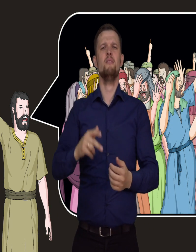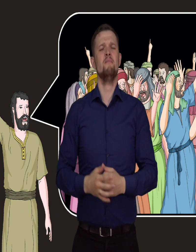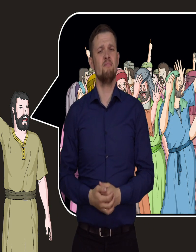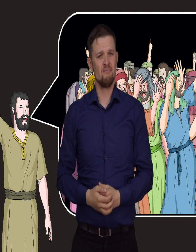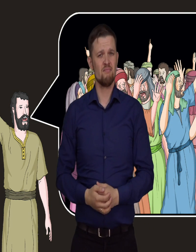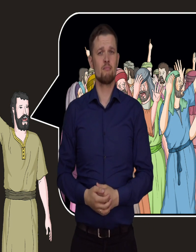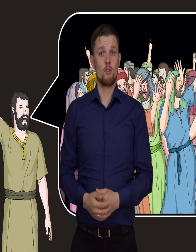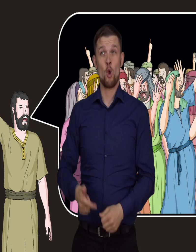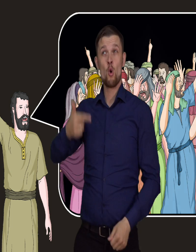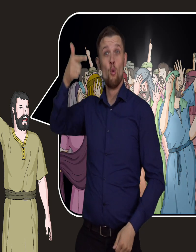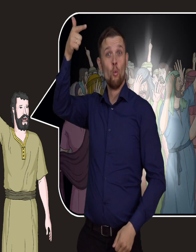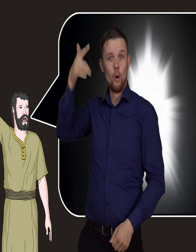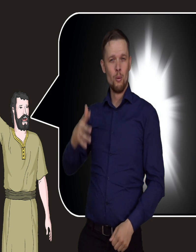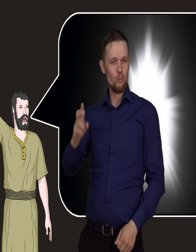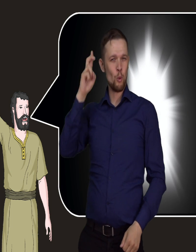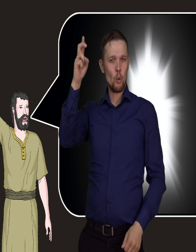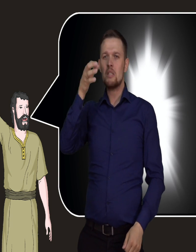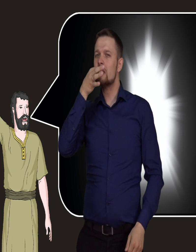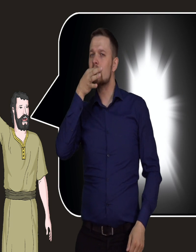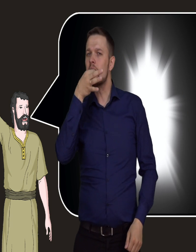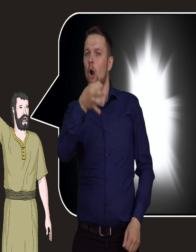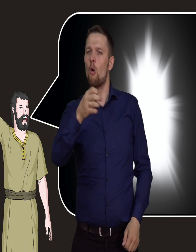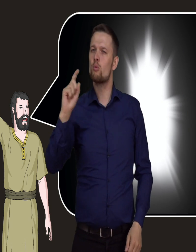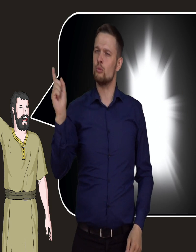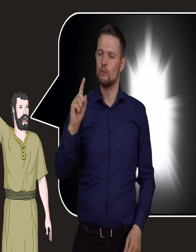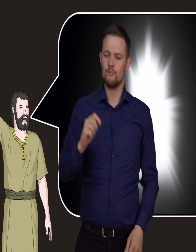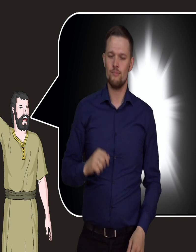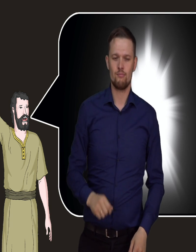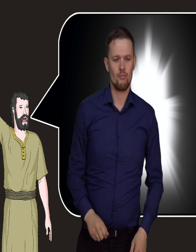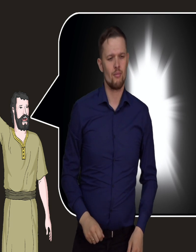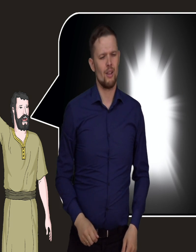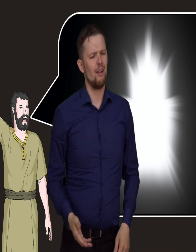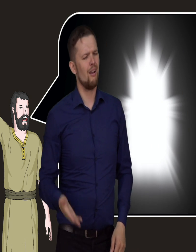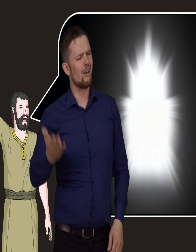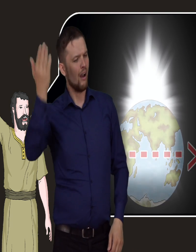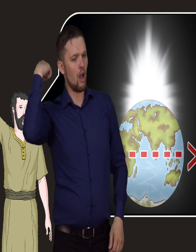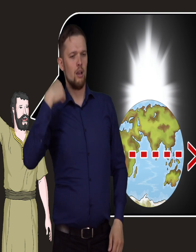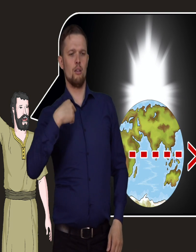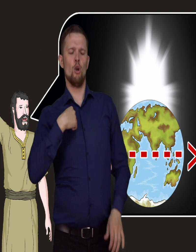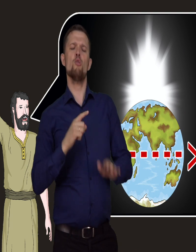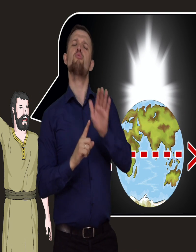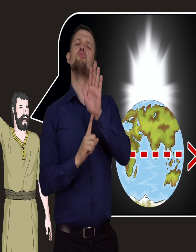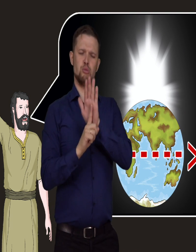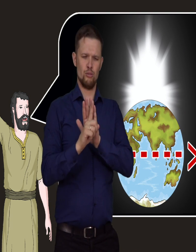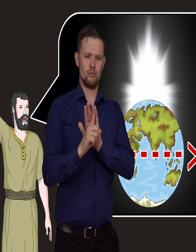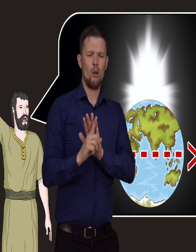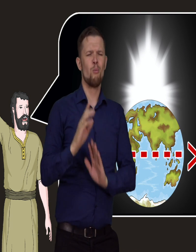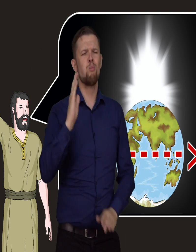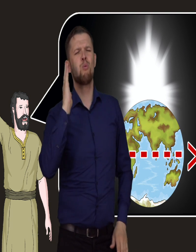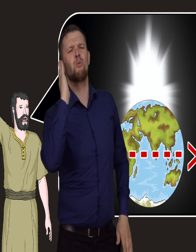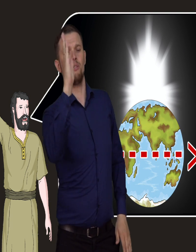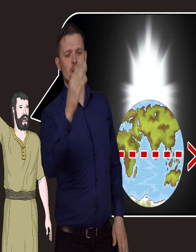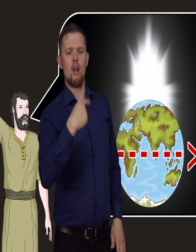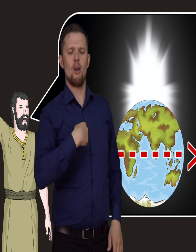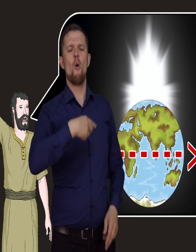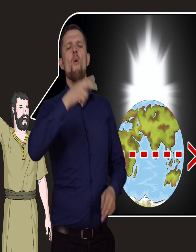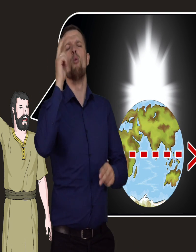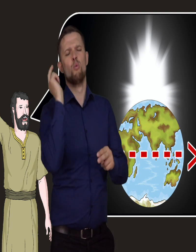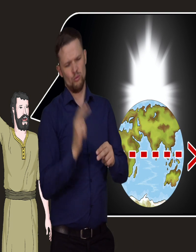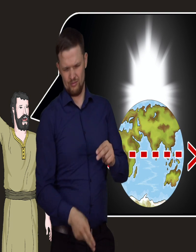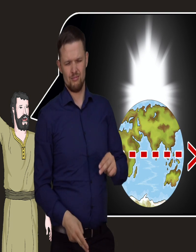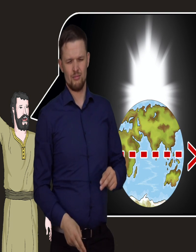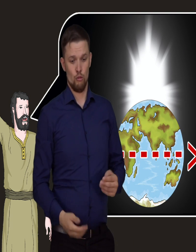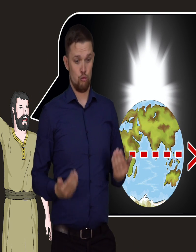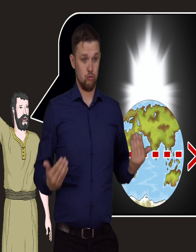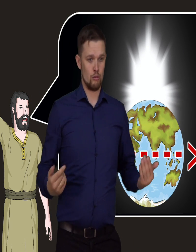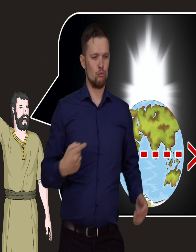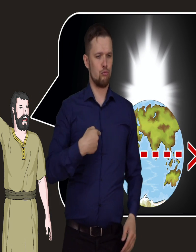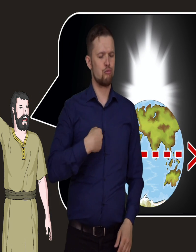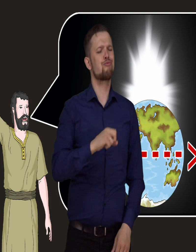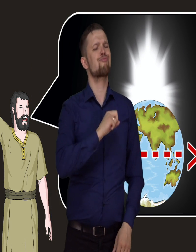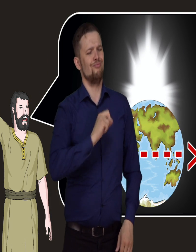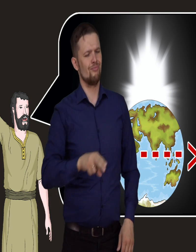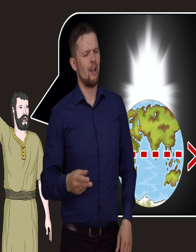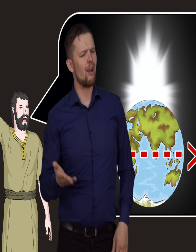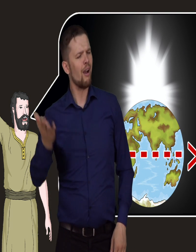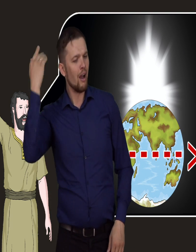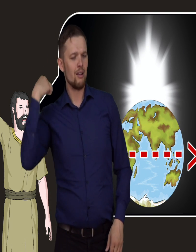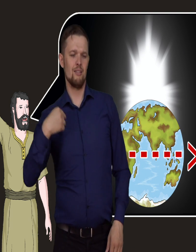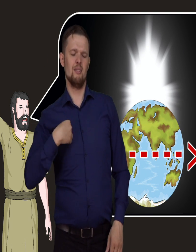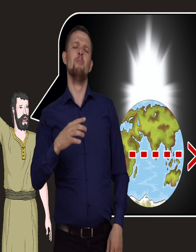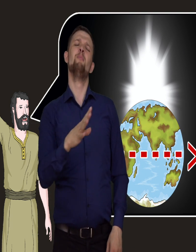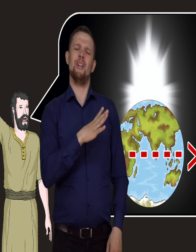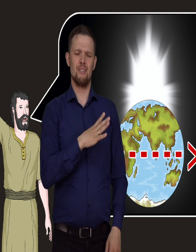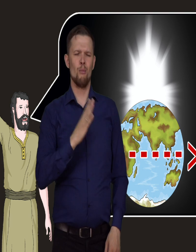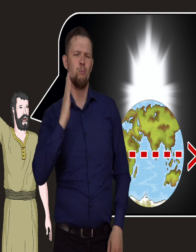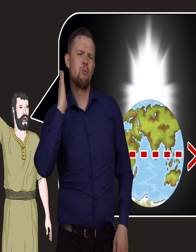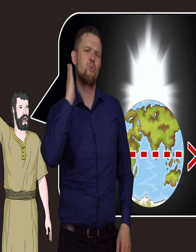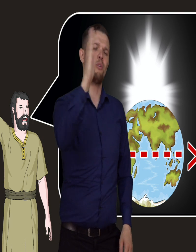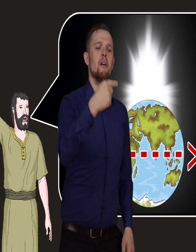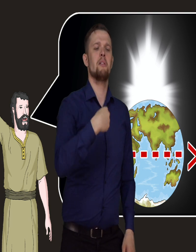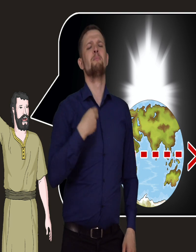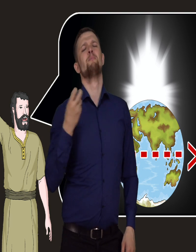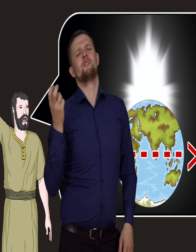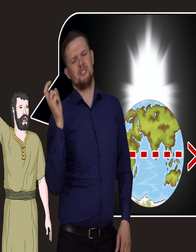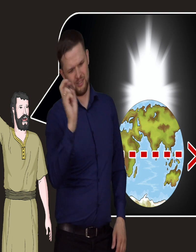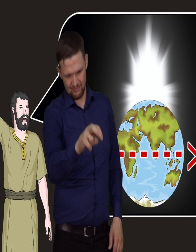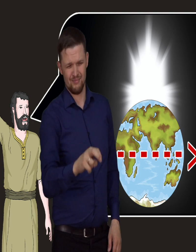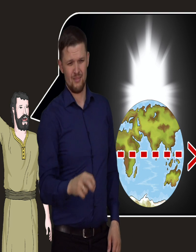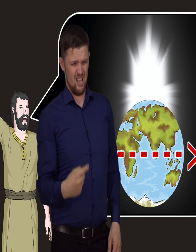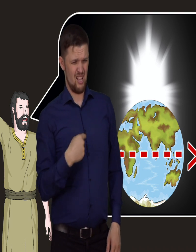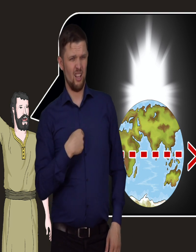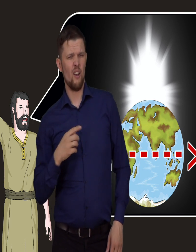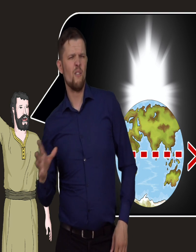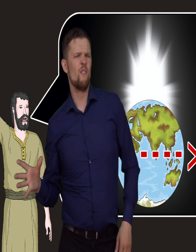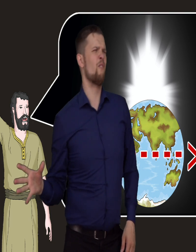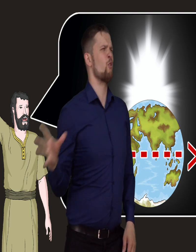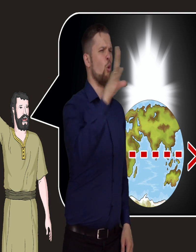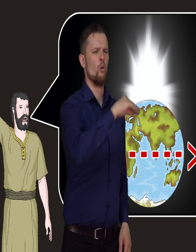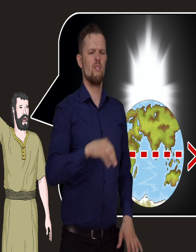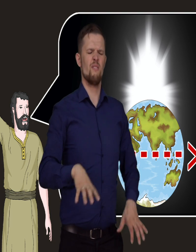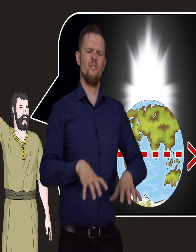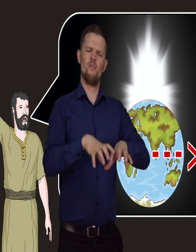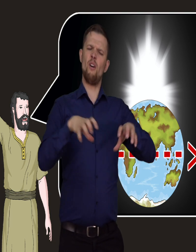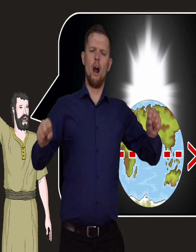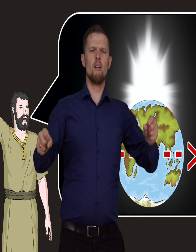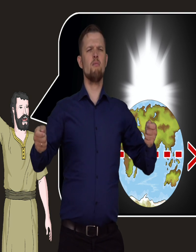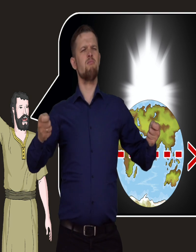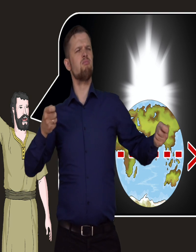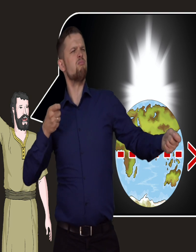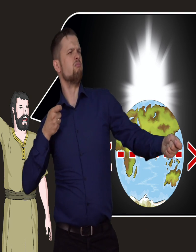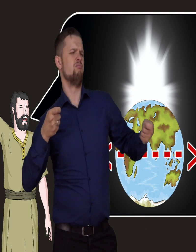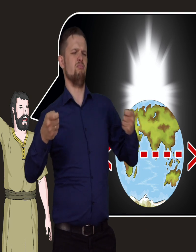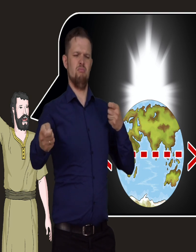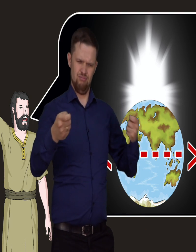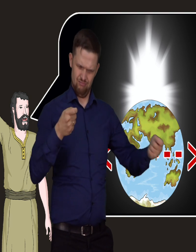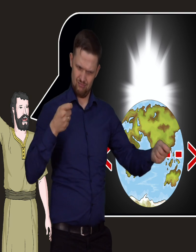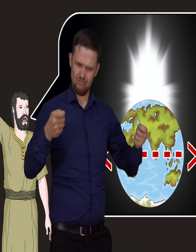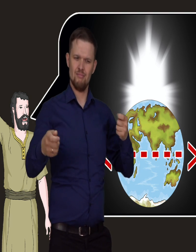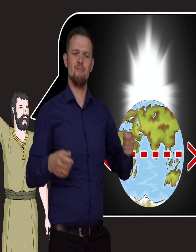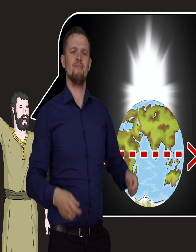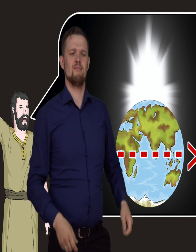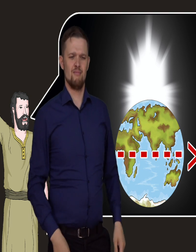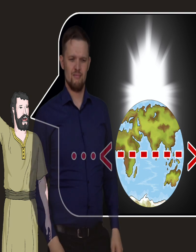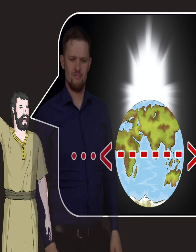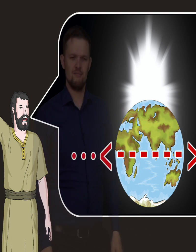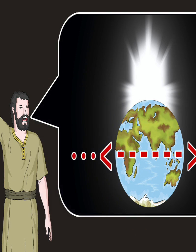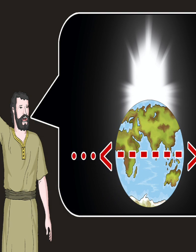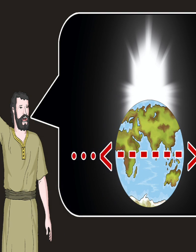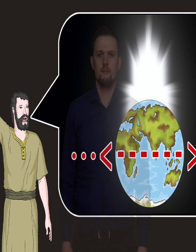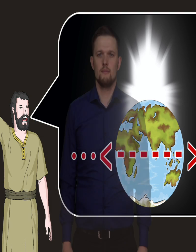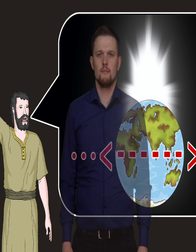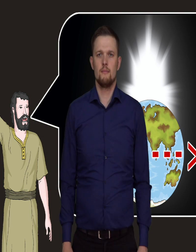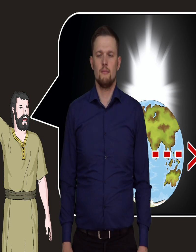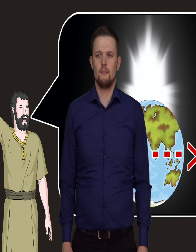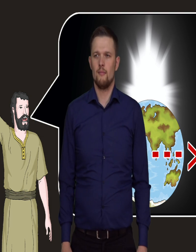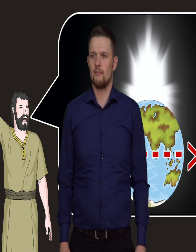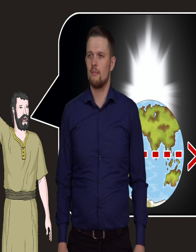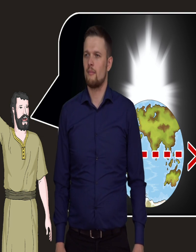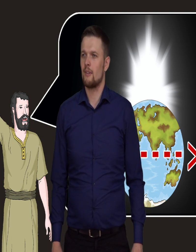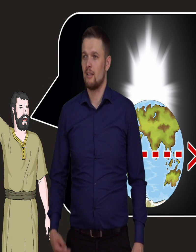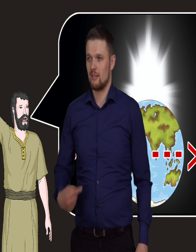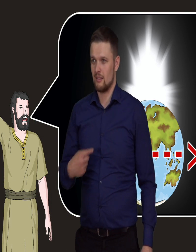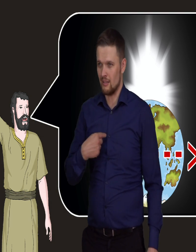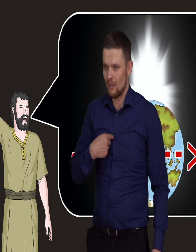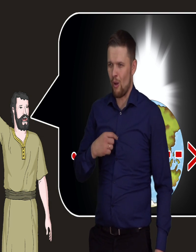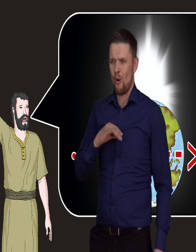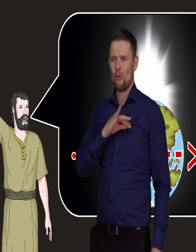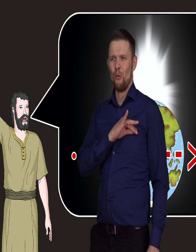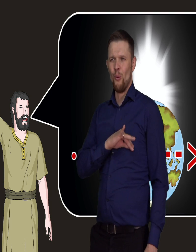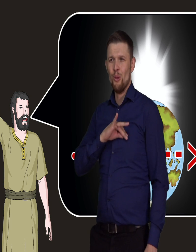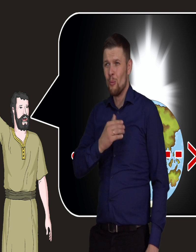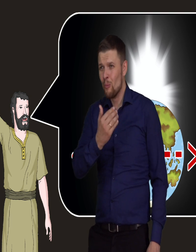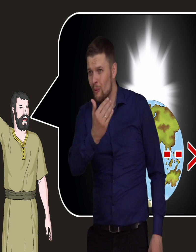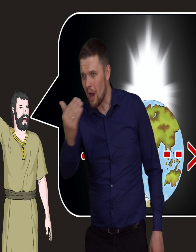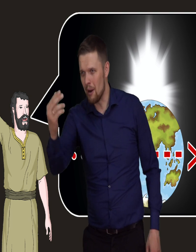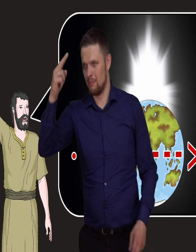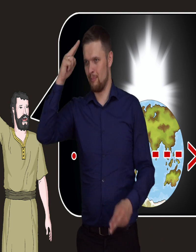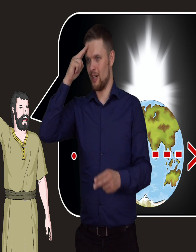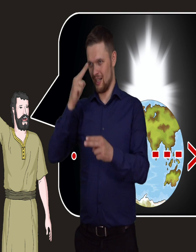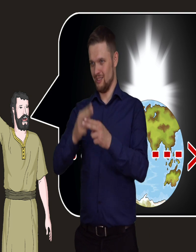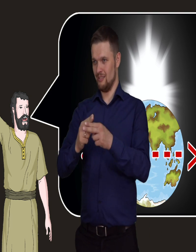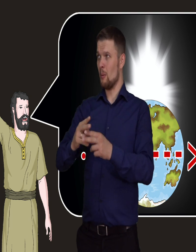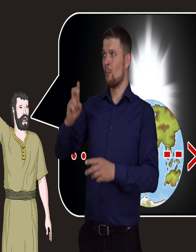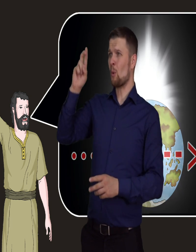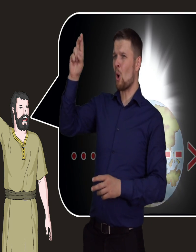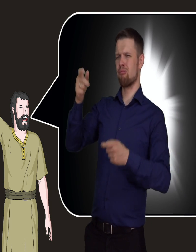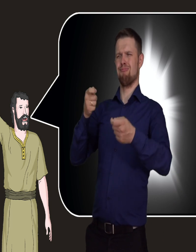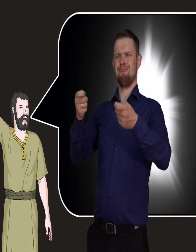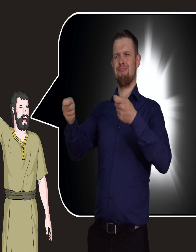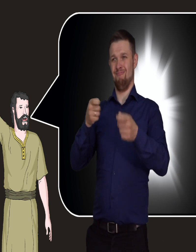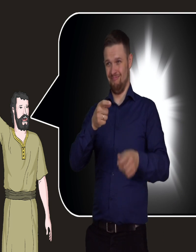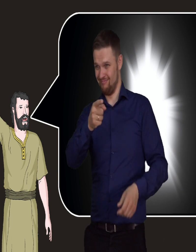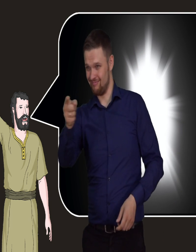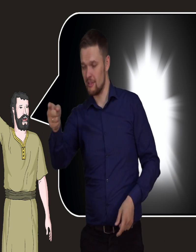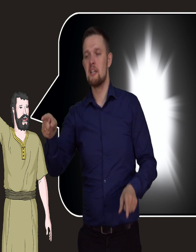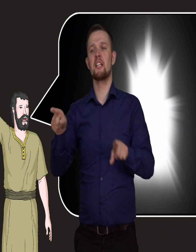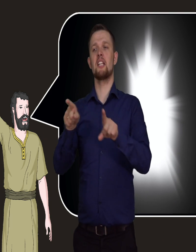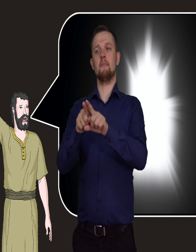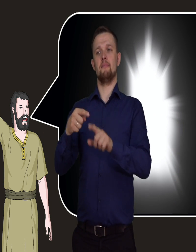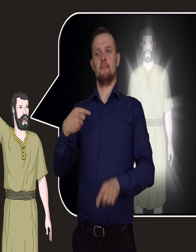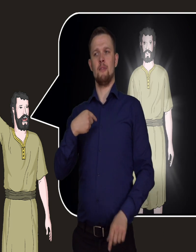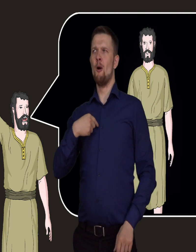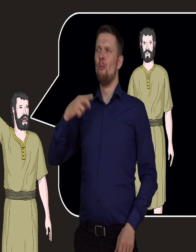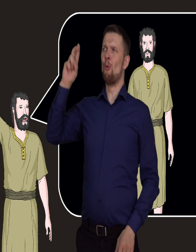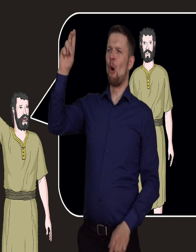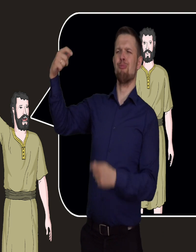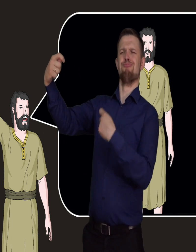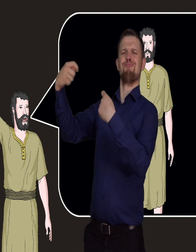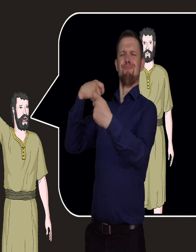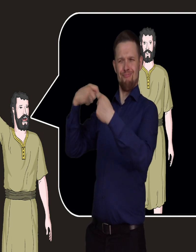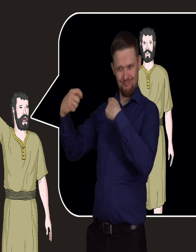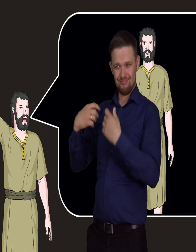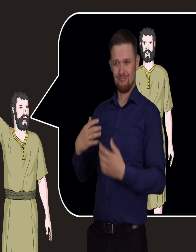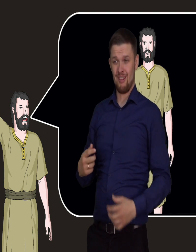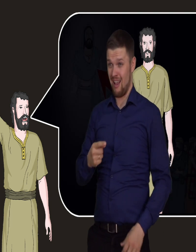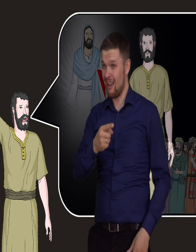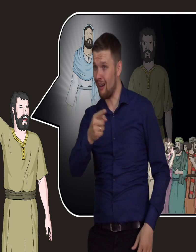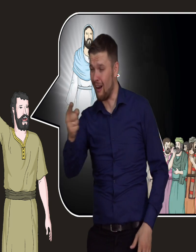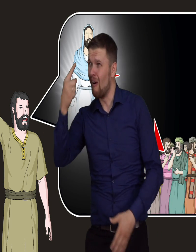“I am the Alpha and the Omega,” says the Lord God, who is and was and is to come—the Almighty.